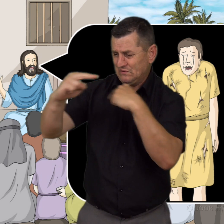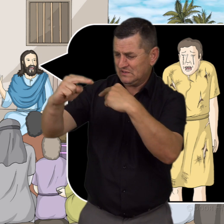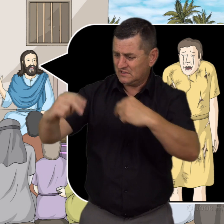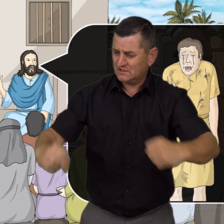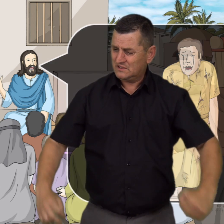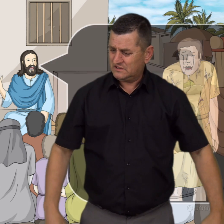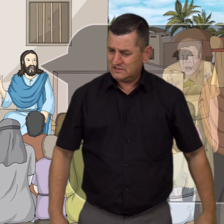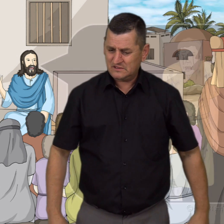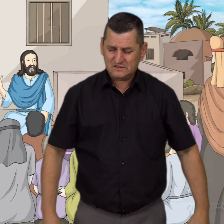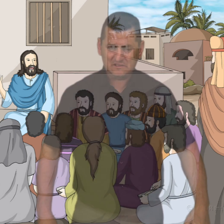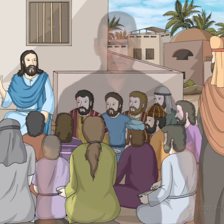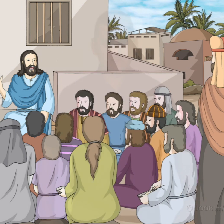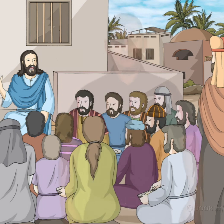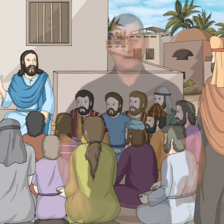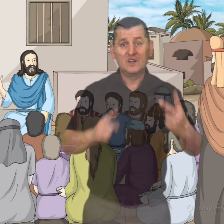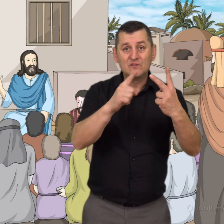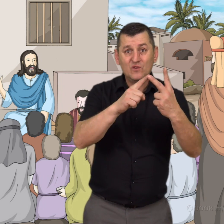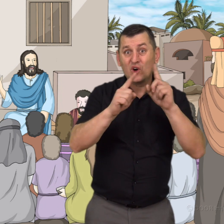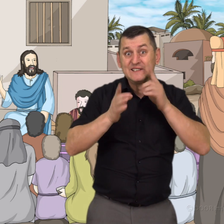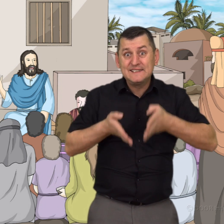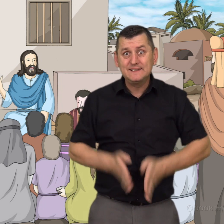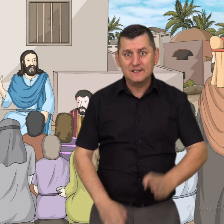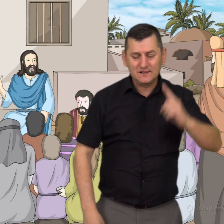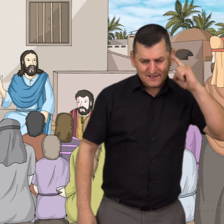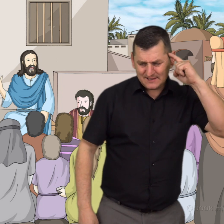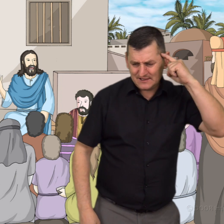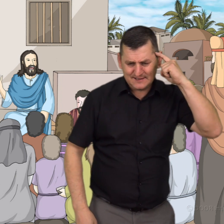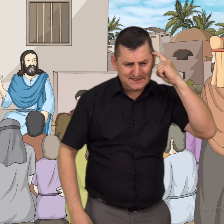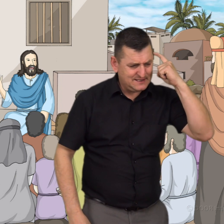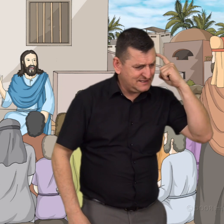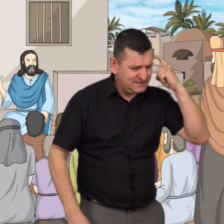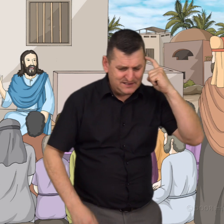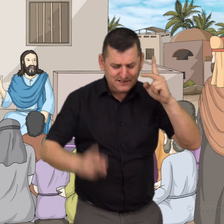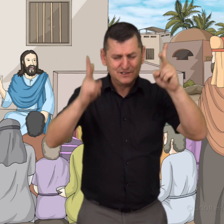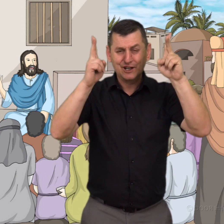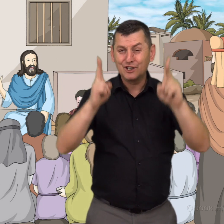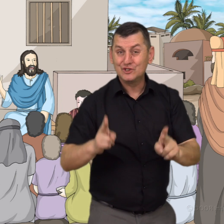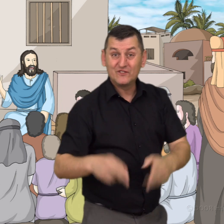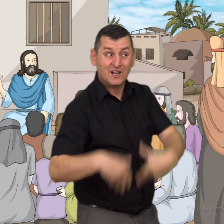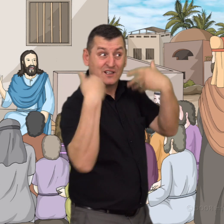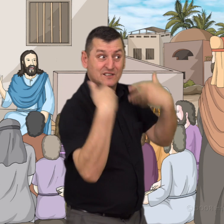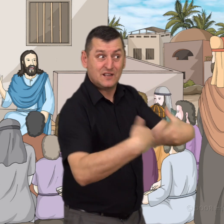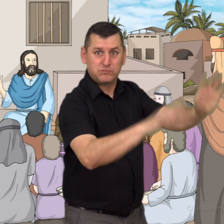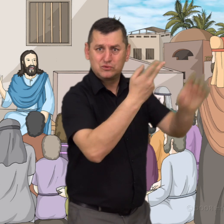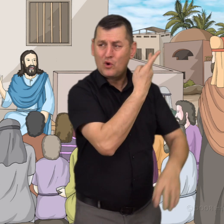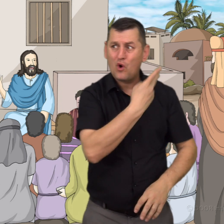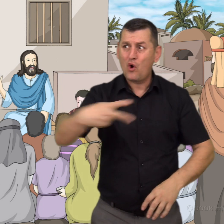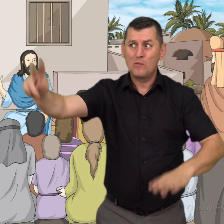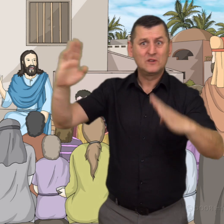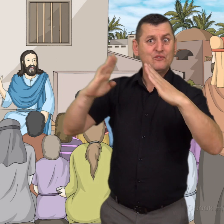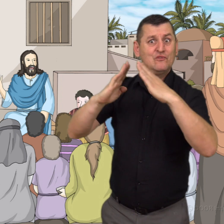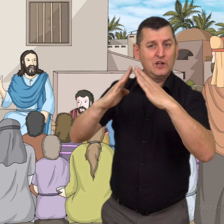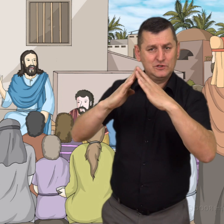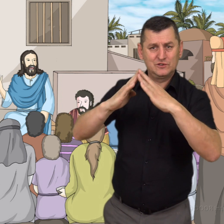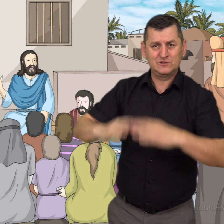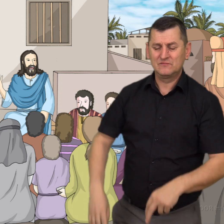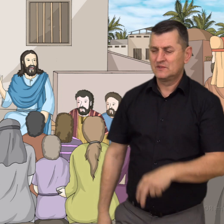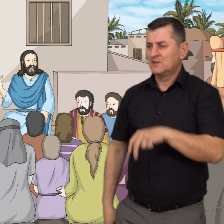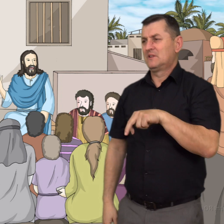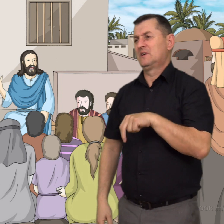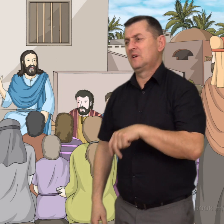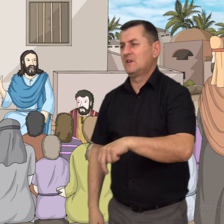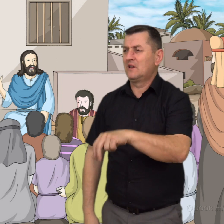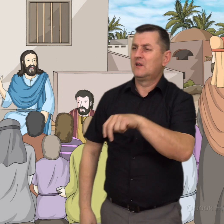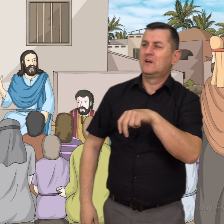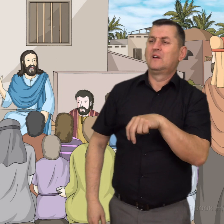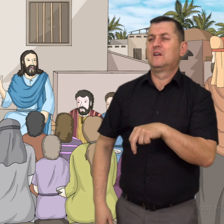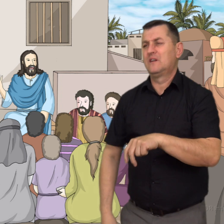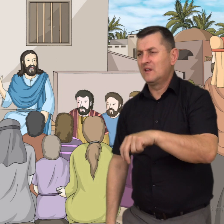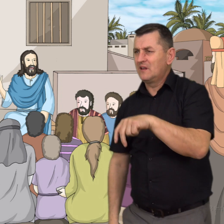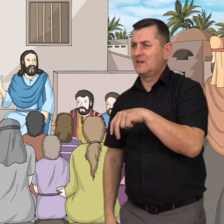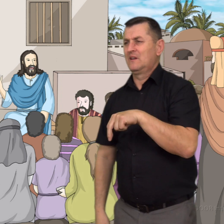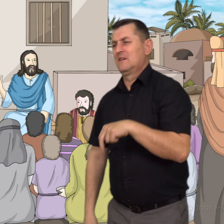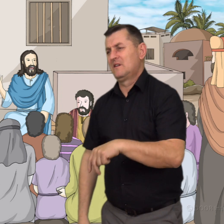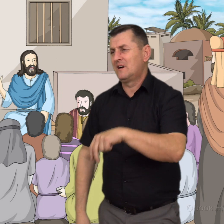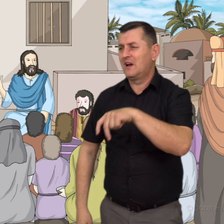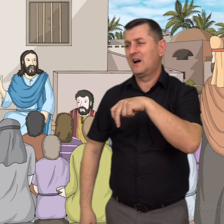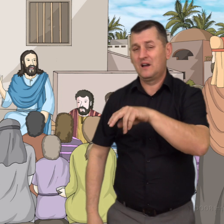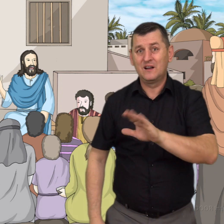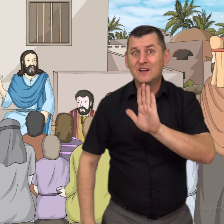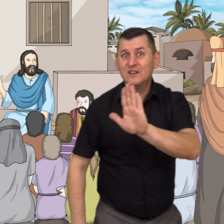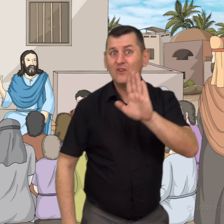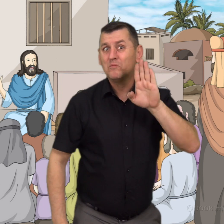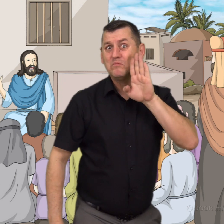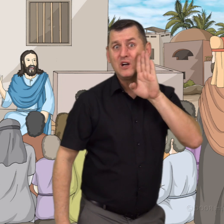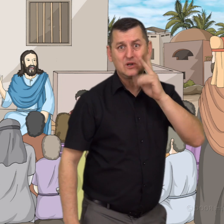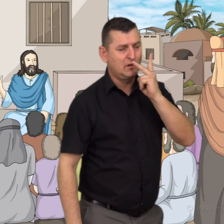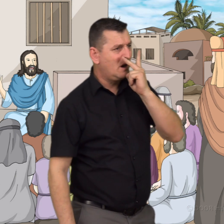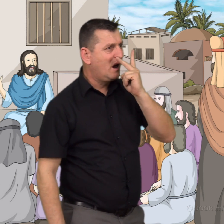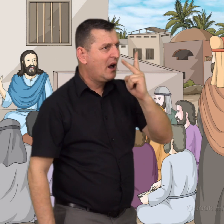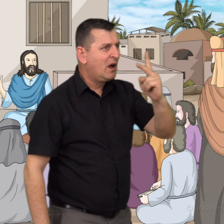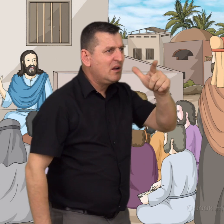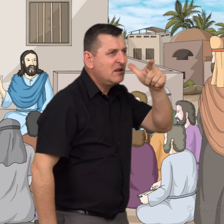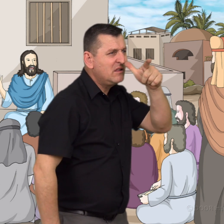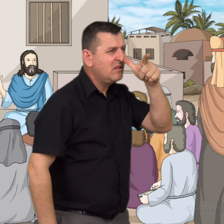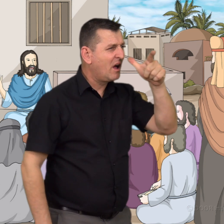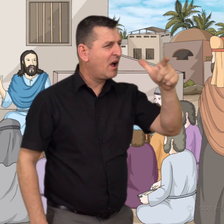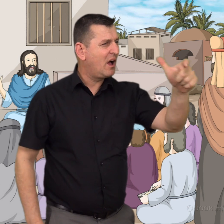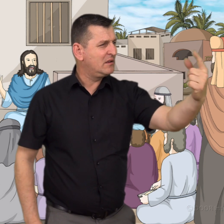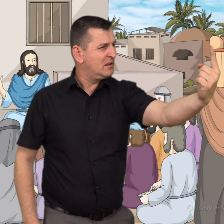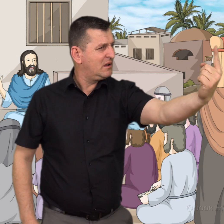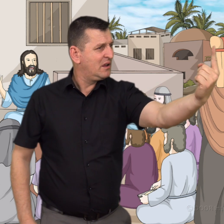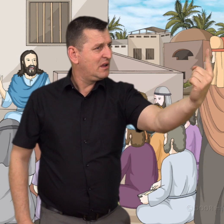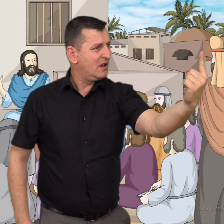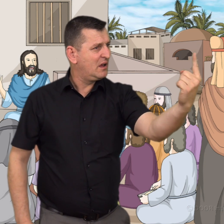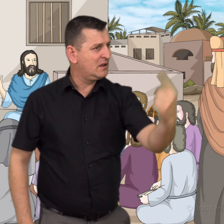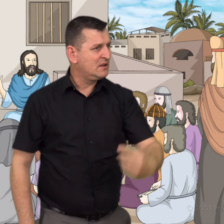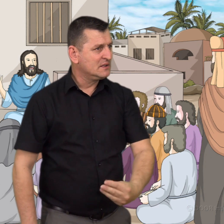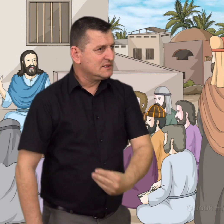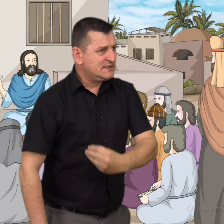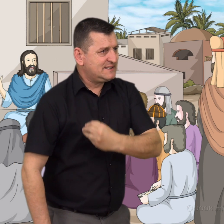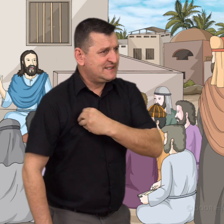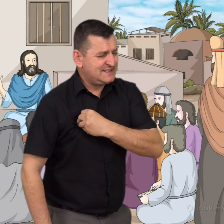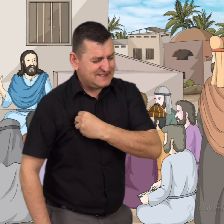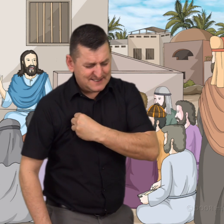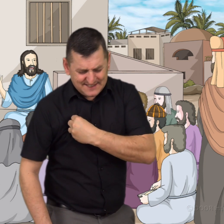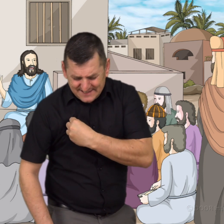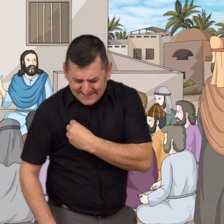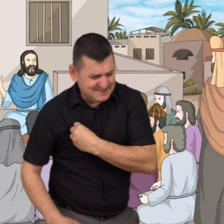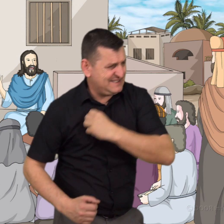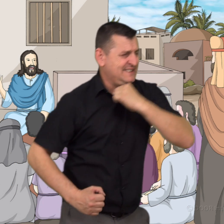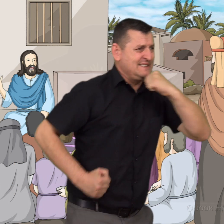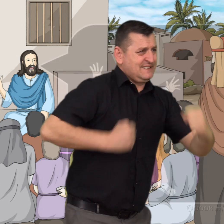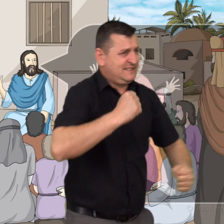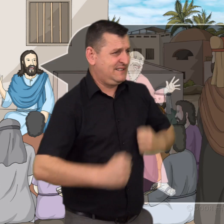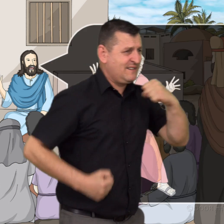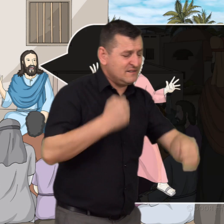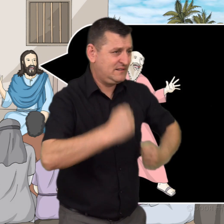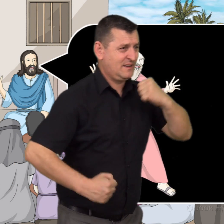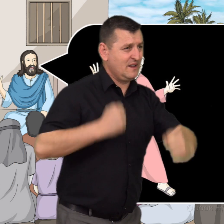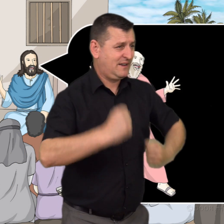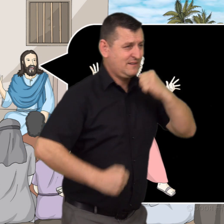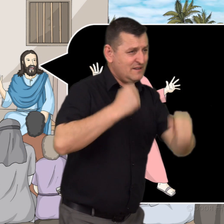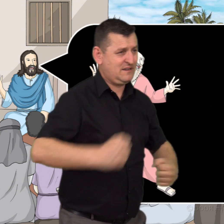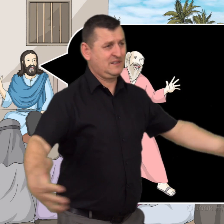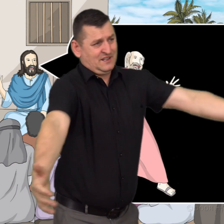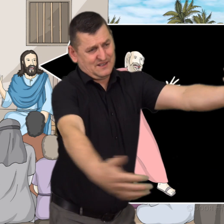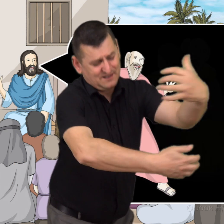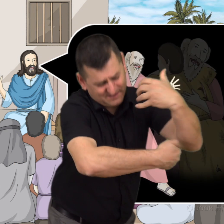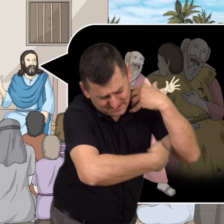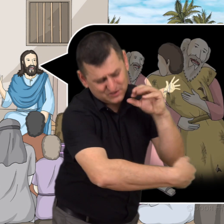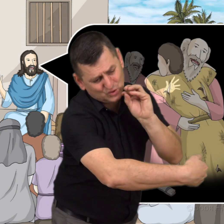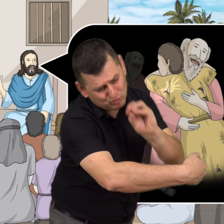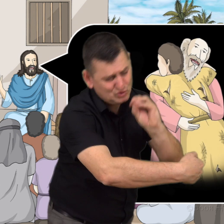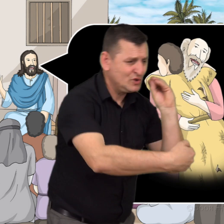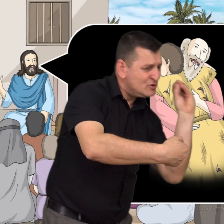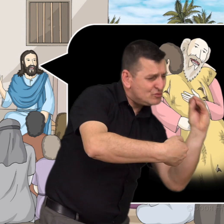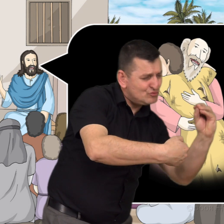Make me like one of your hired servants.”’ So he got up and went to his father. But while he was still in the distance, his father saw him and was filled with compassion.